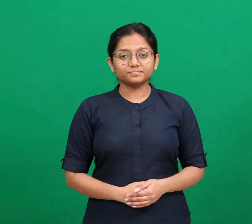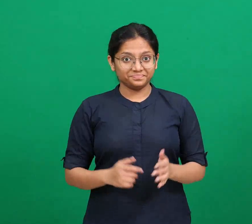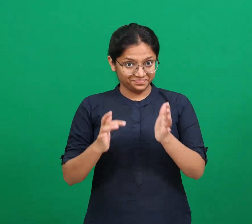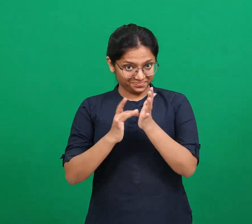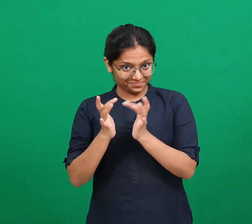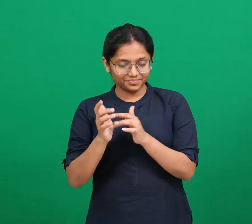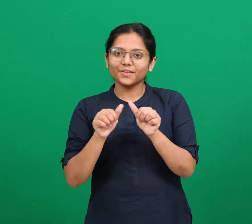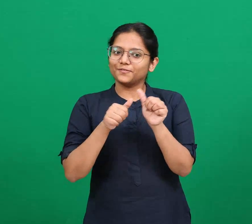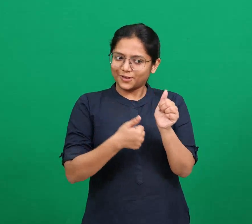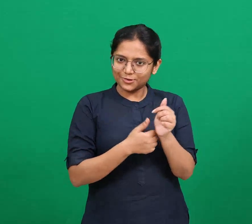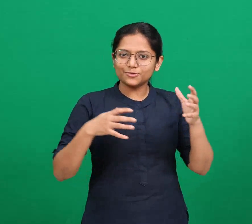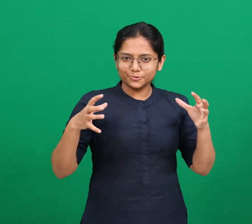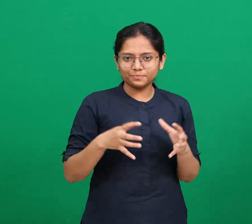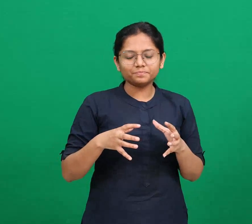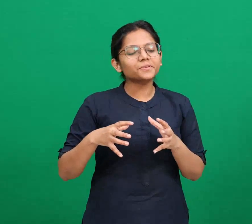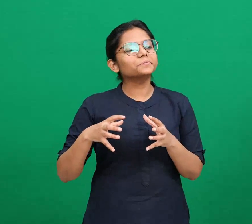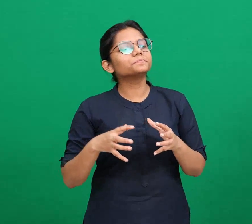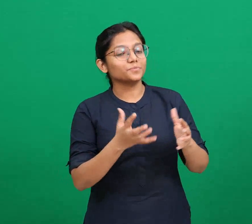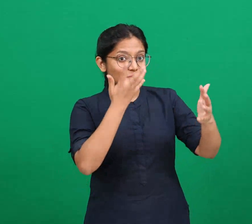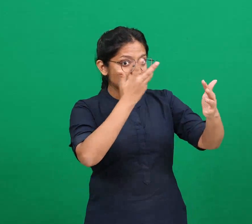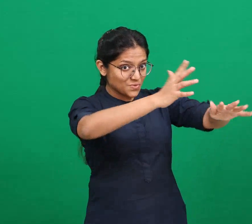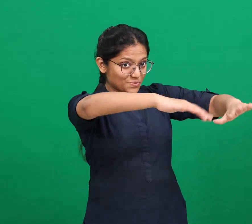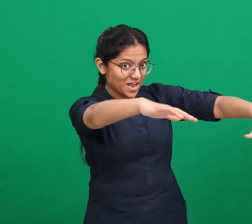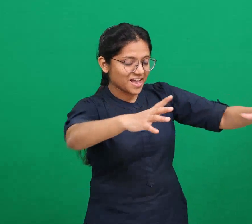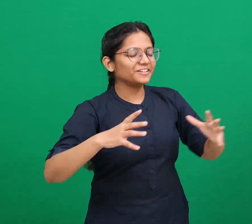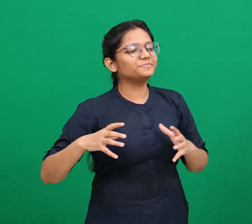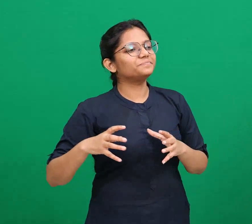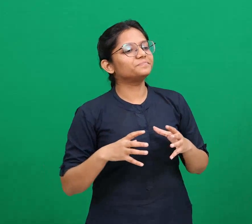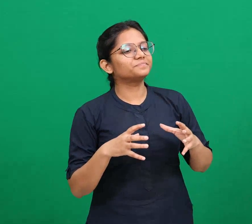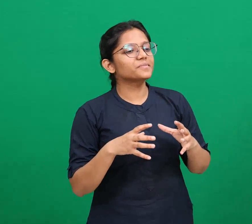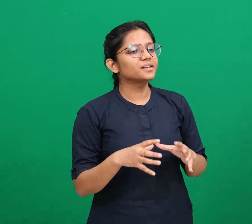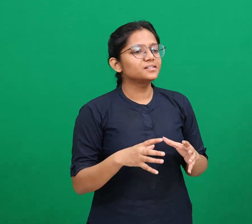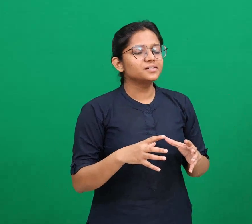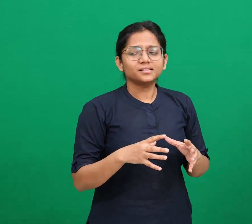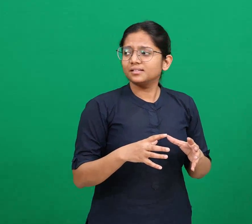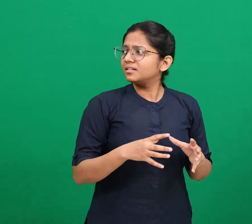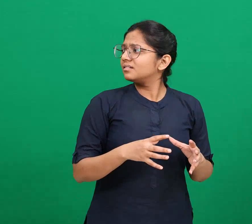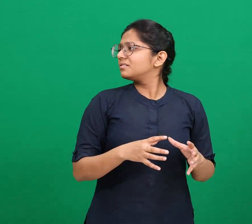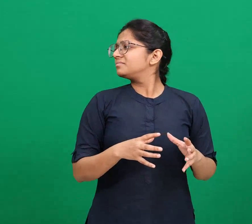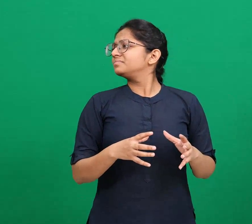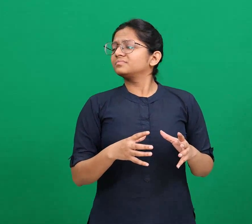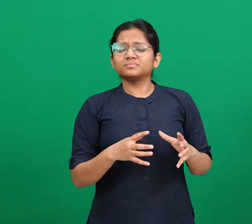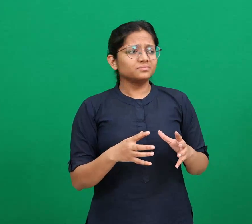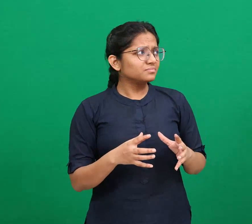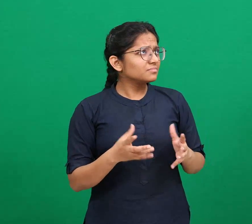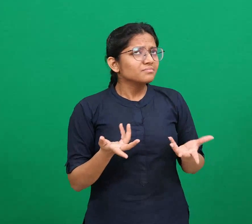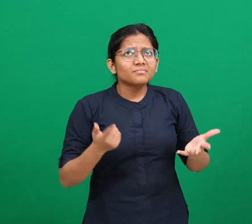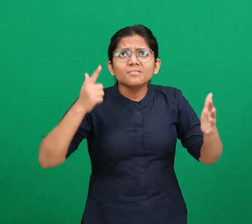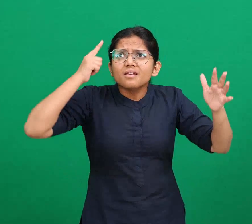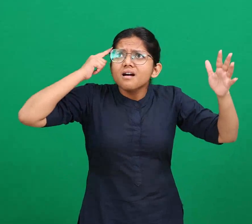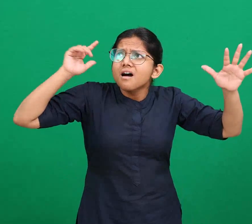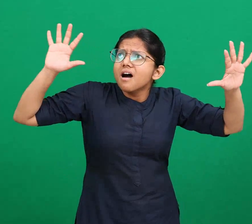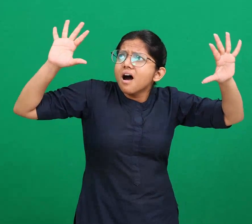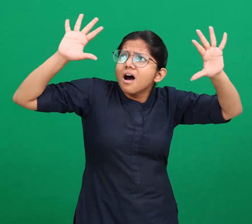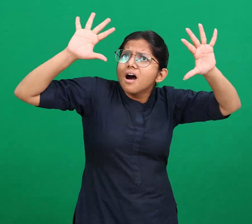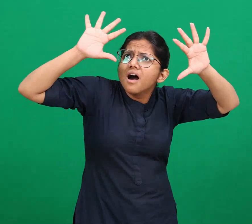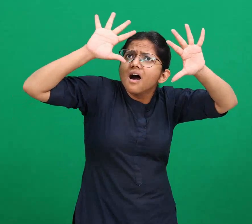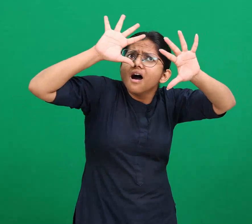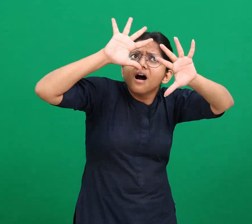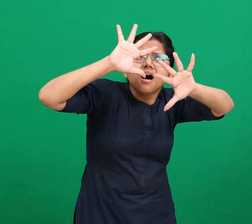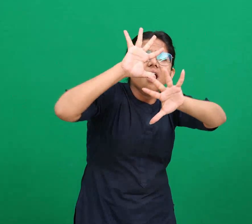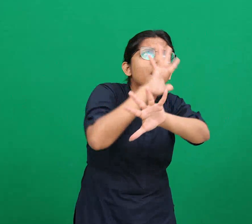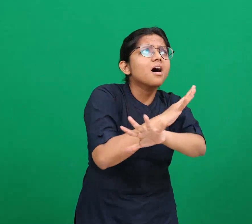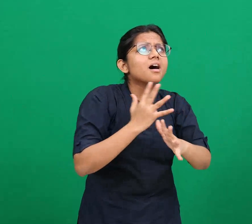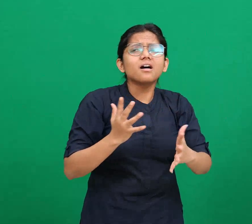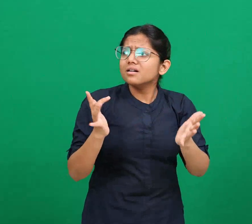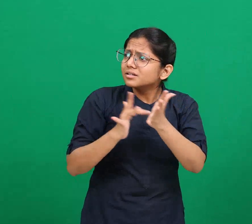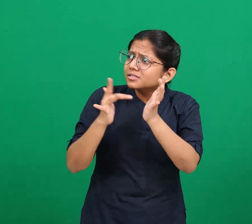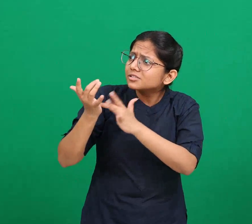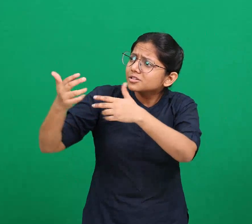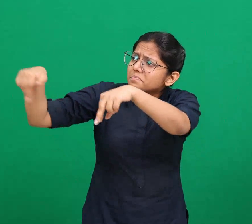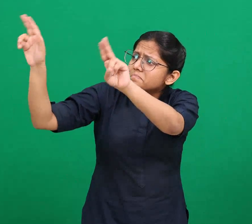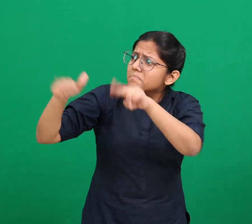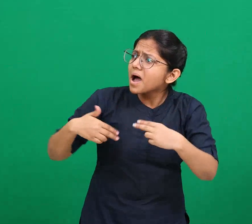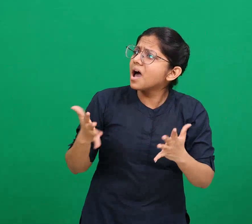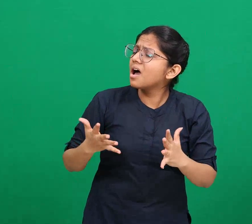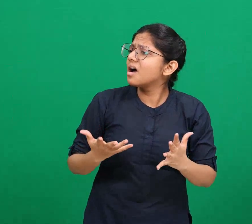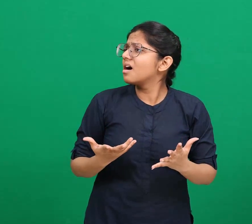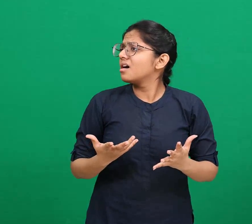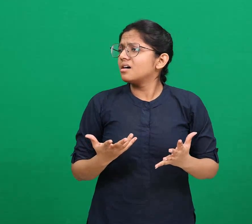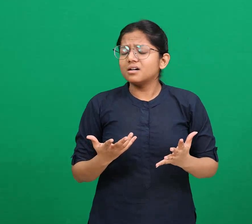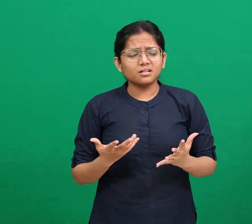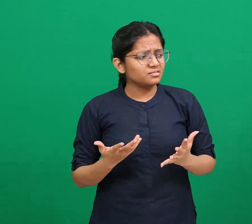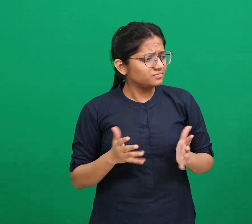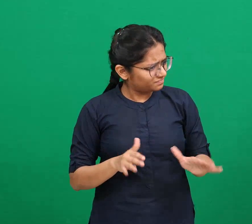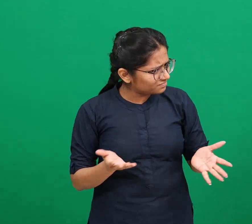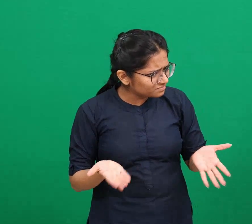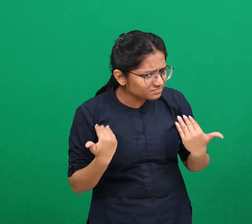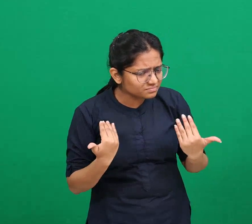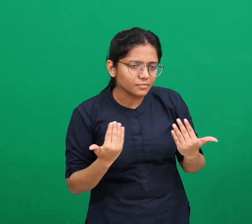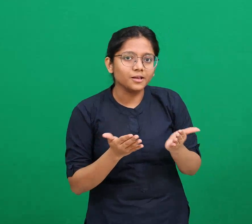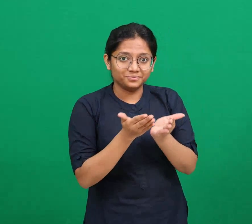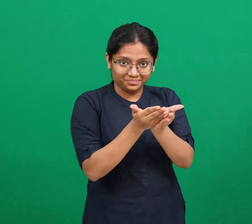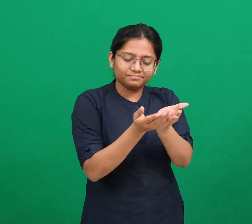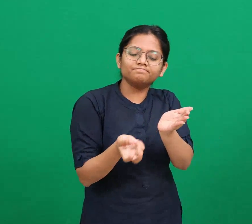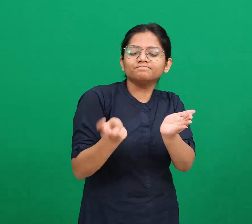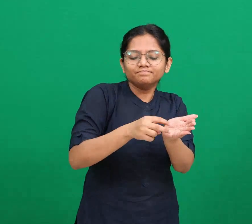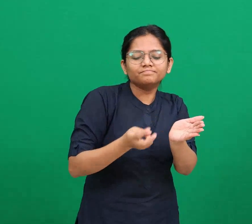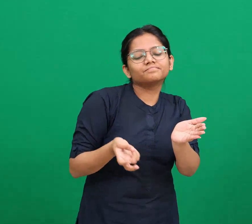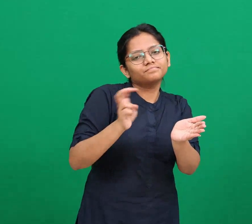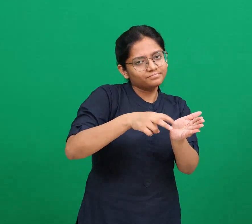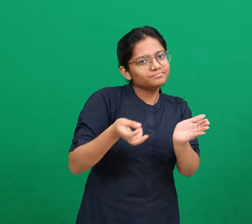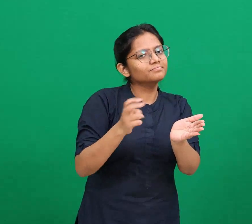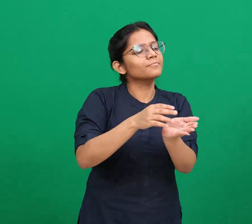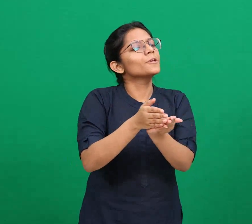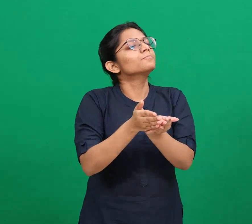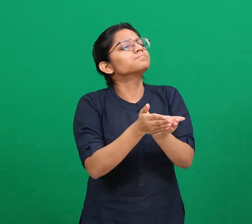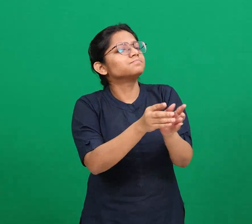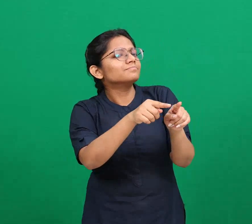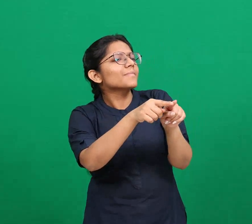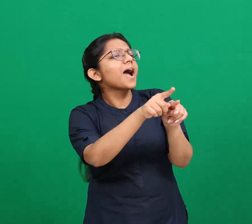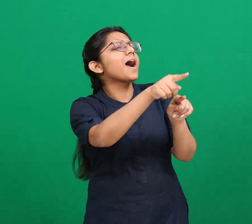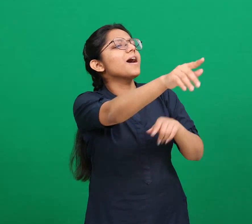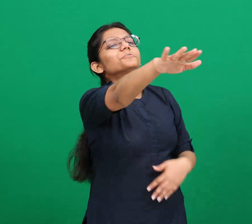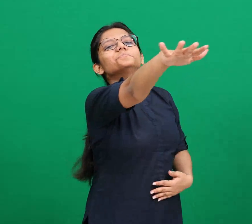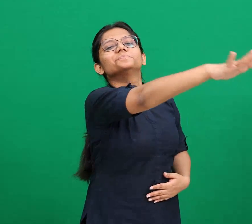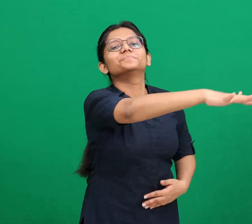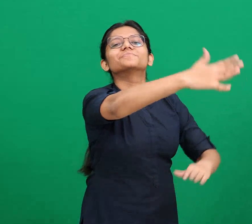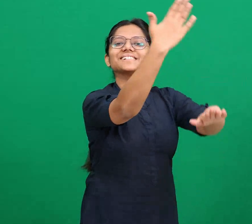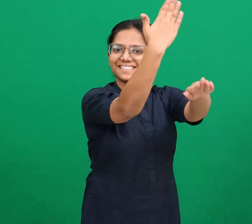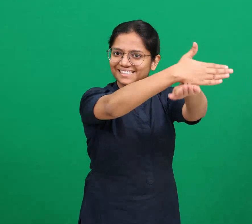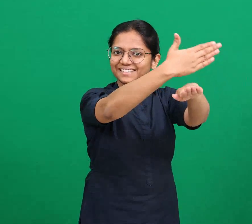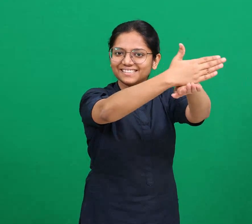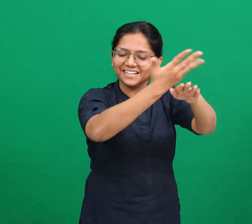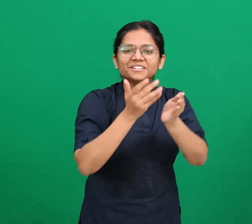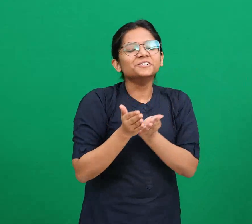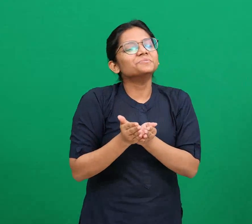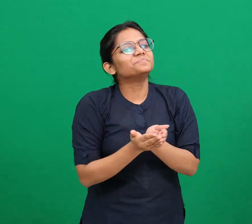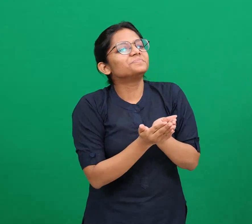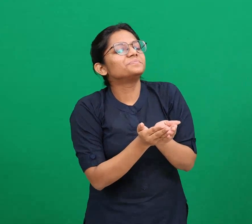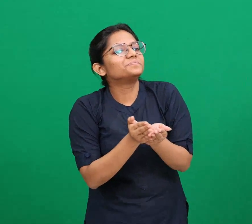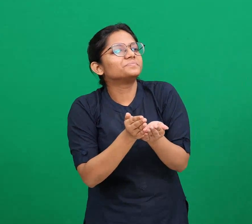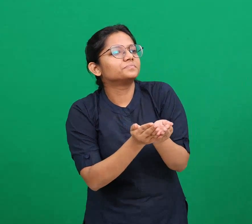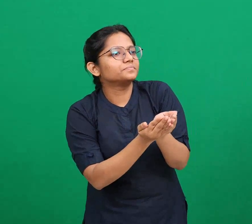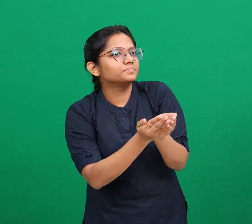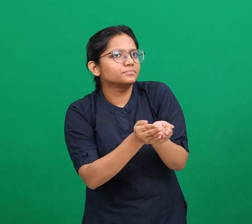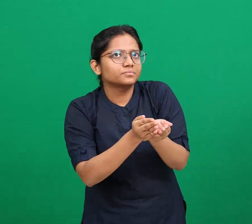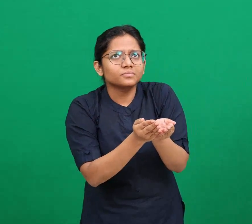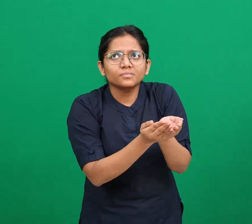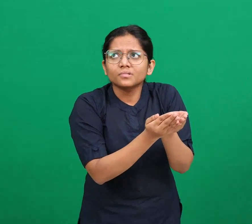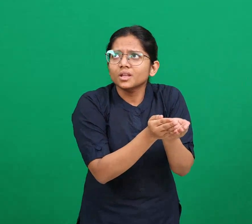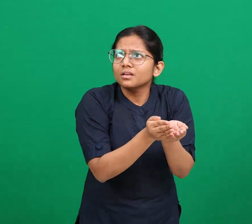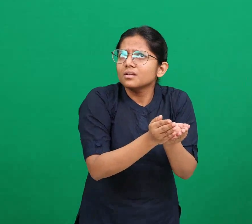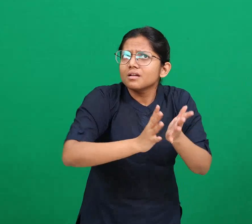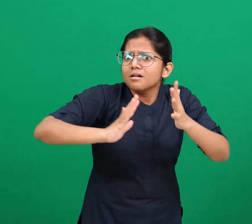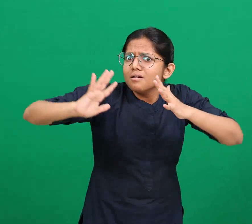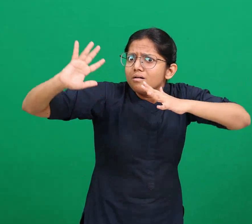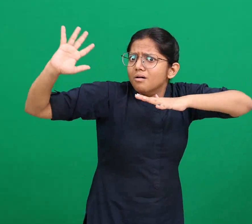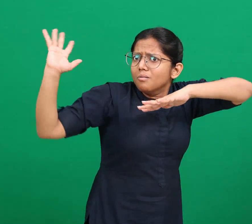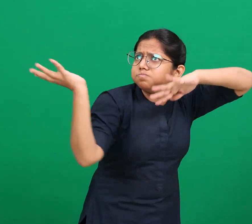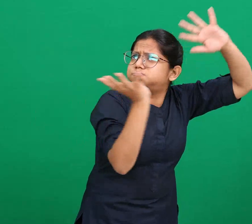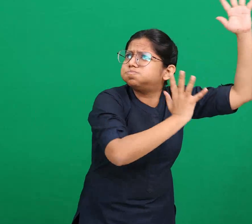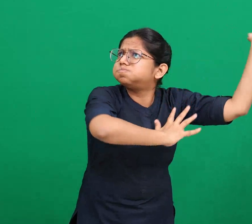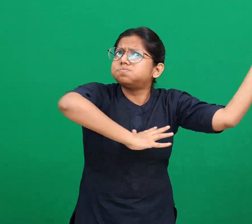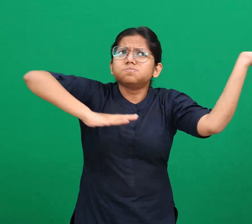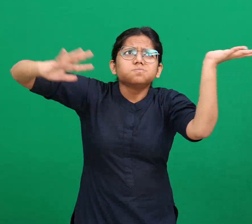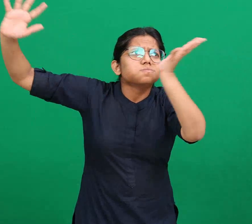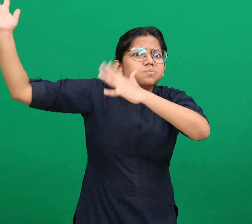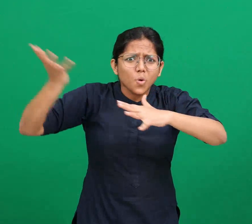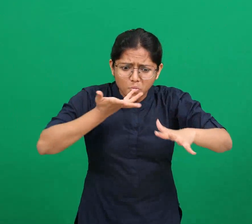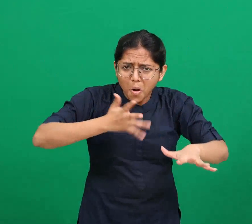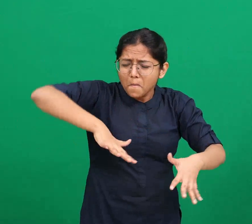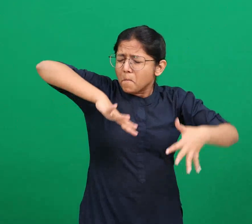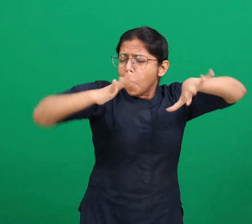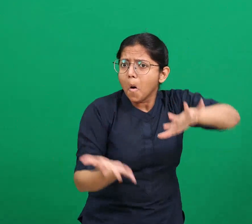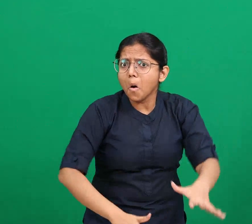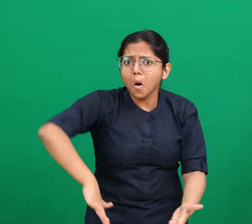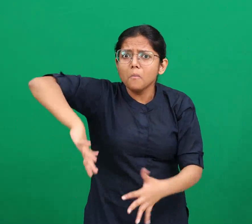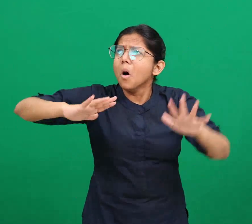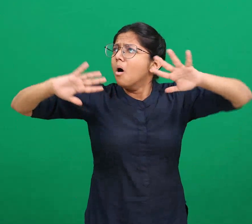When evening came, His disciples went down to the sea, got into a boat, and started across the sea to Capernaum. It was already dark, and Jesus had not yet gone out to them.